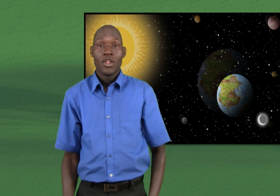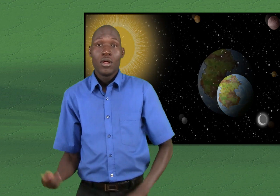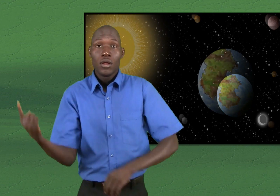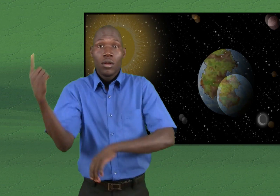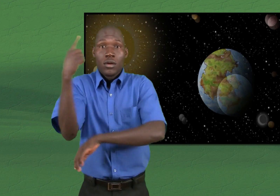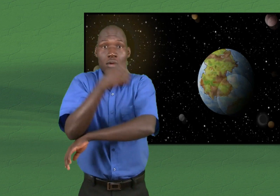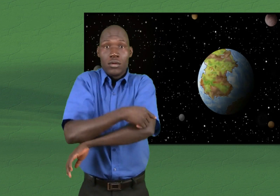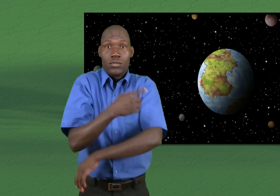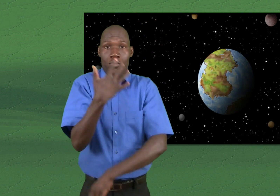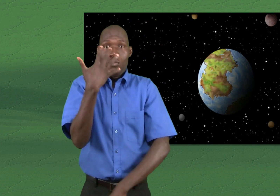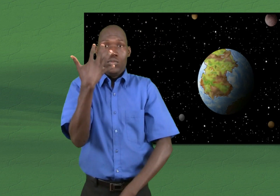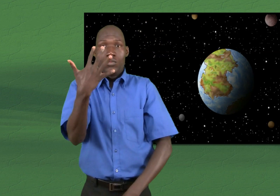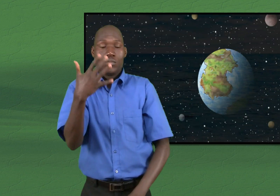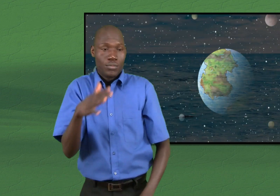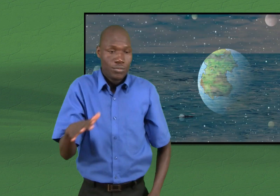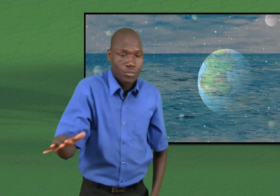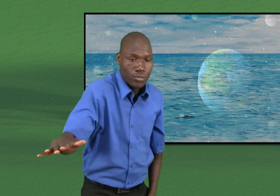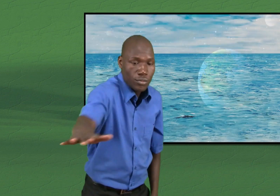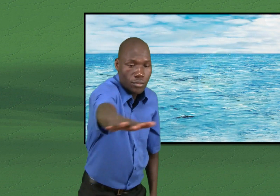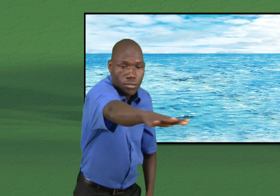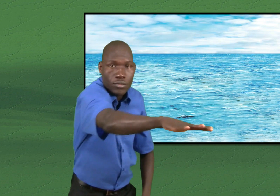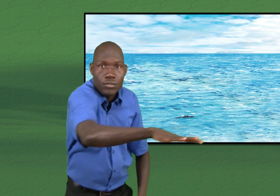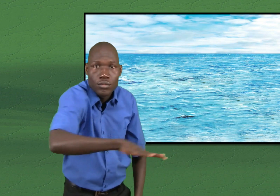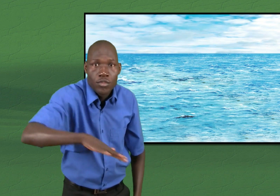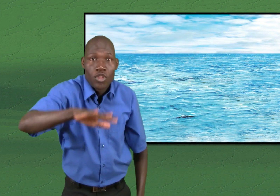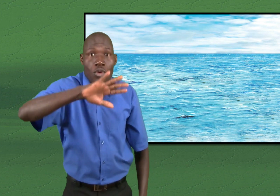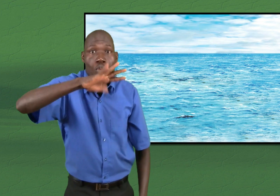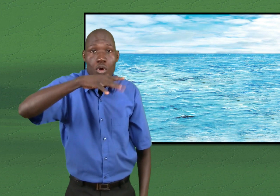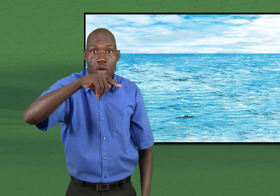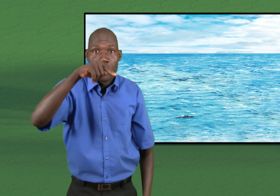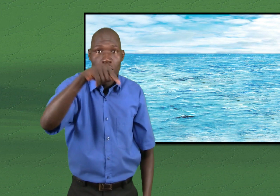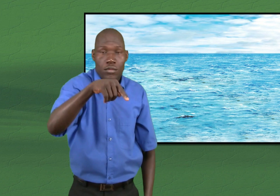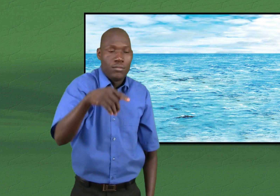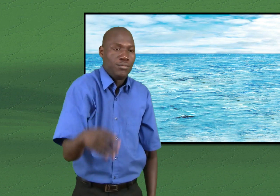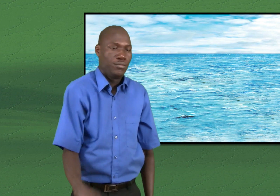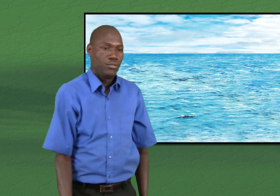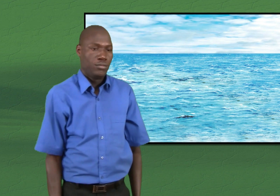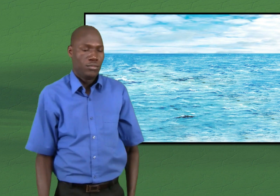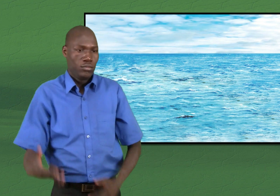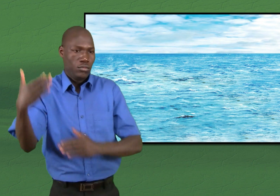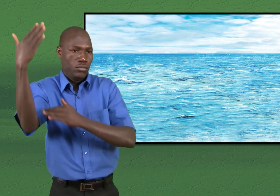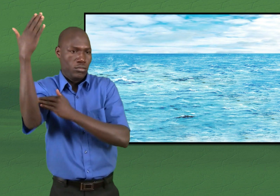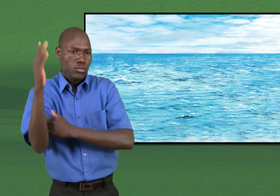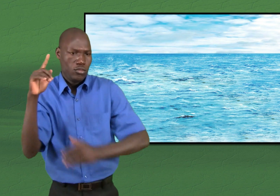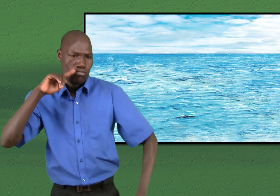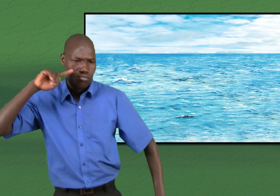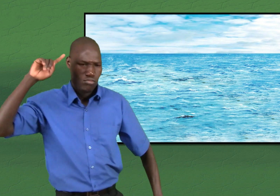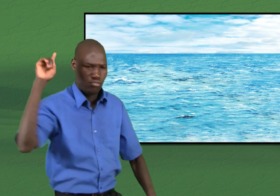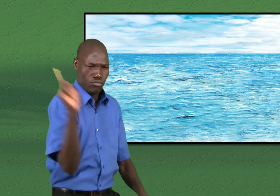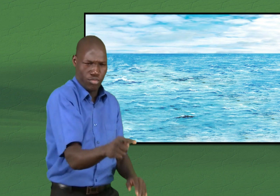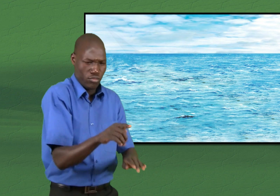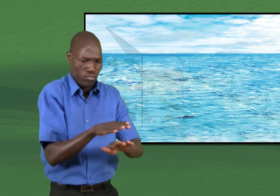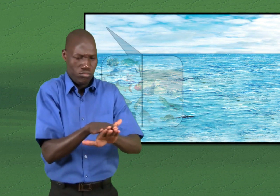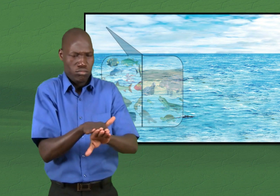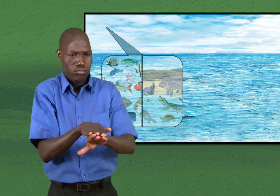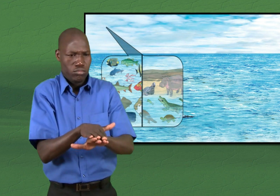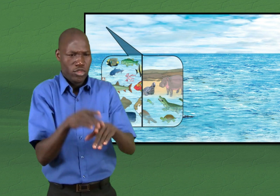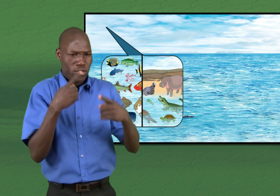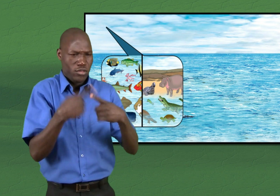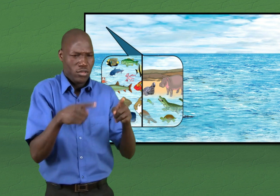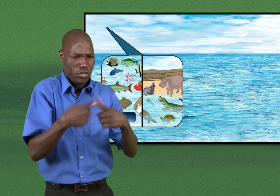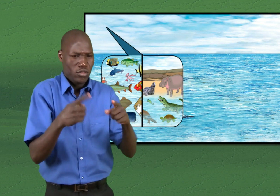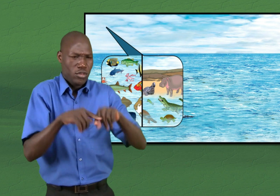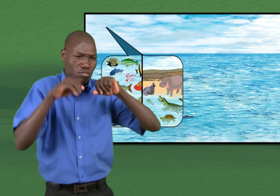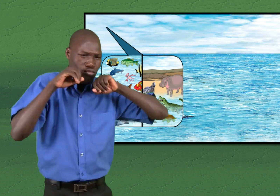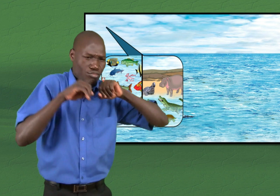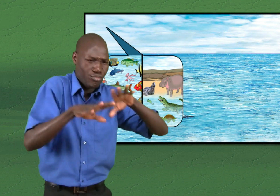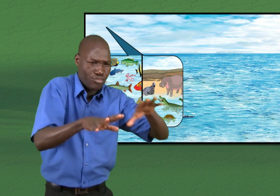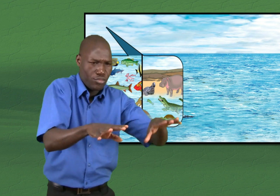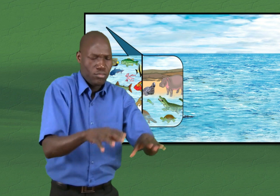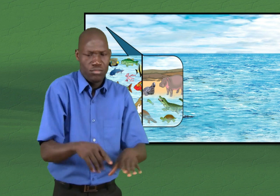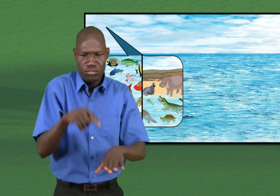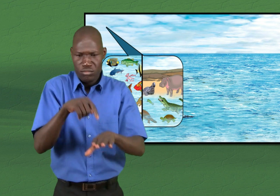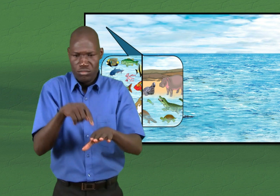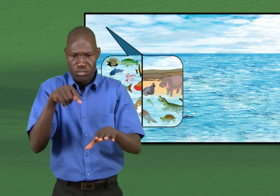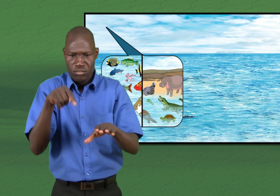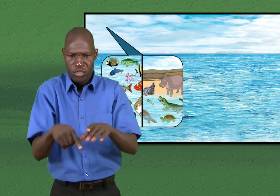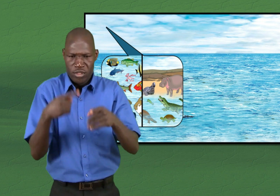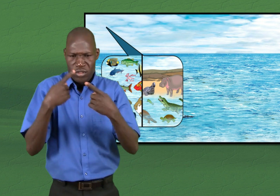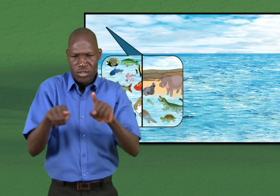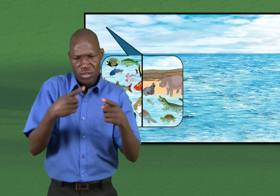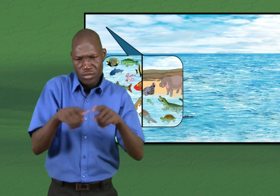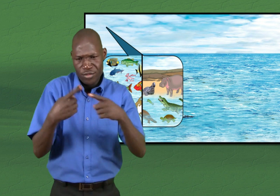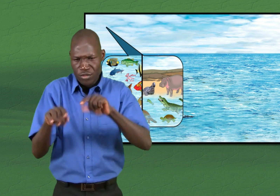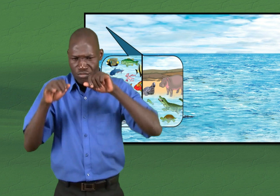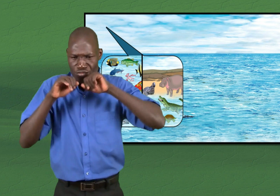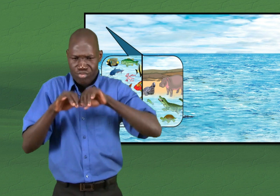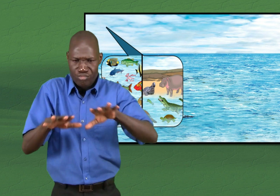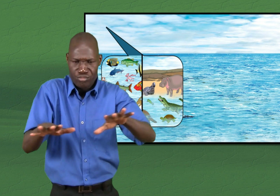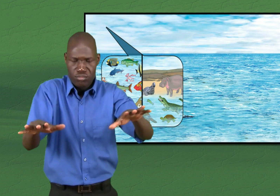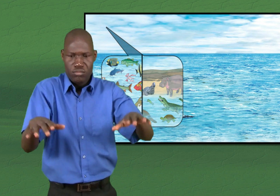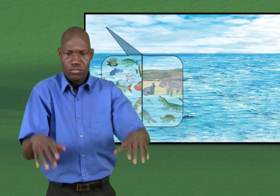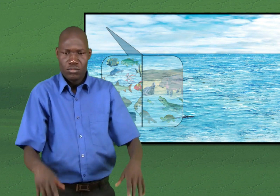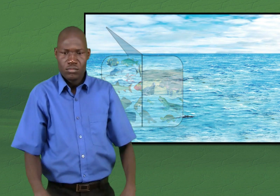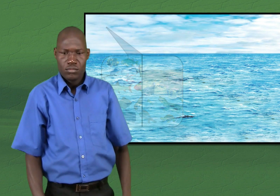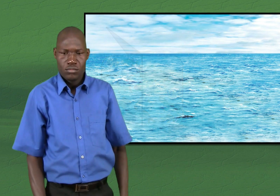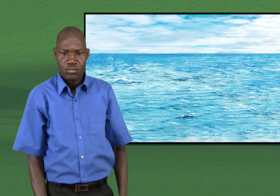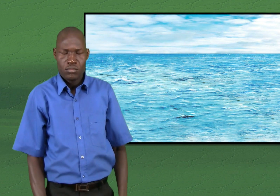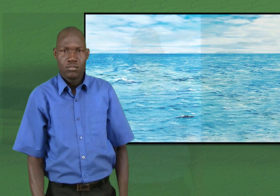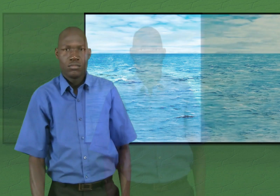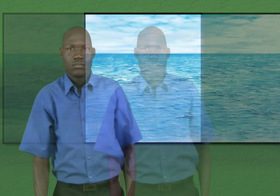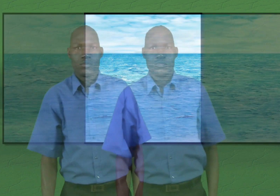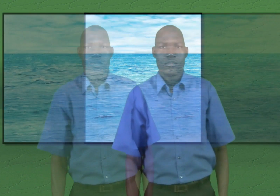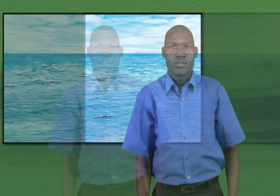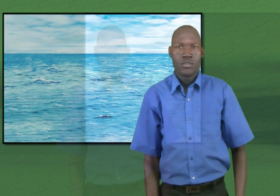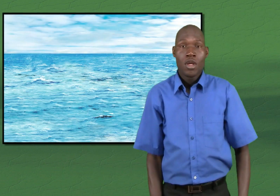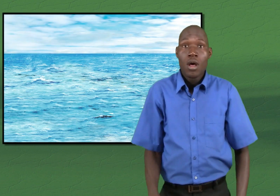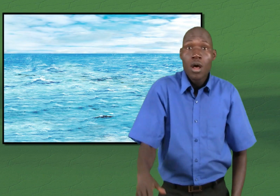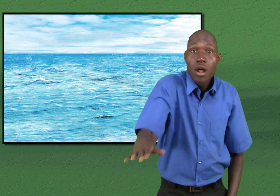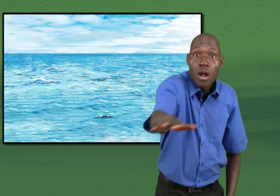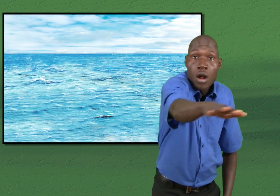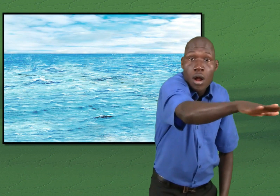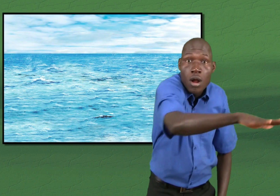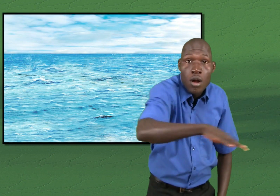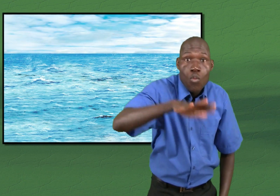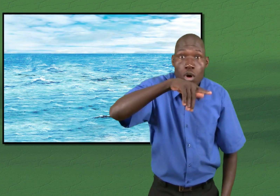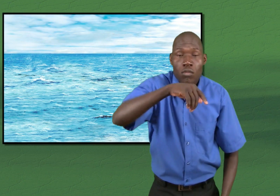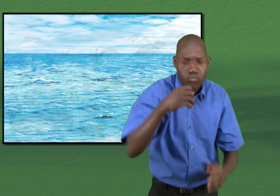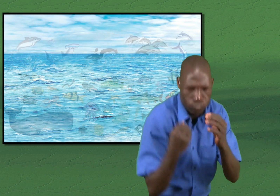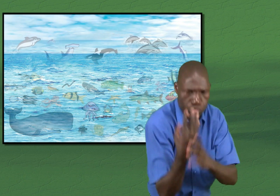And God said, “Let the waters teem with living creatures, and let birds fly above the earth in the open expanse of the sky.”